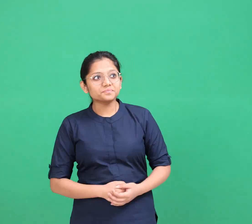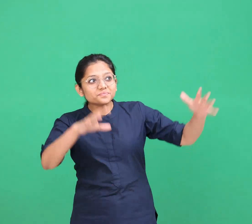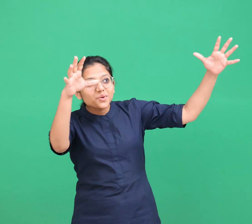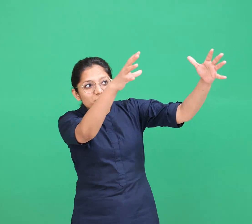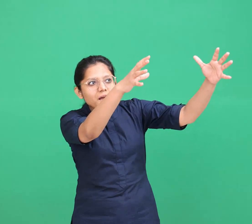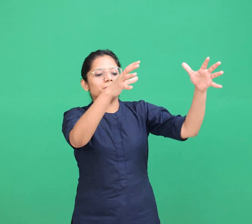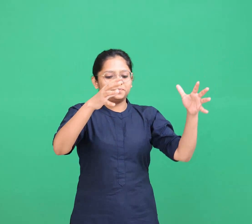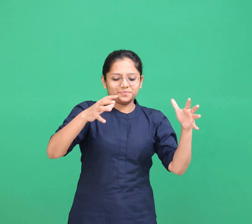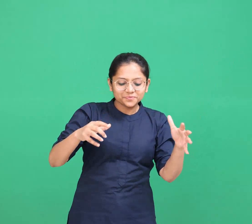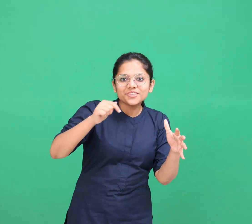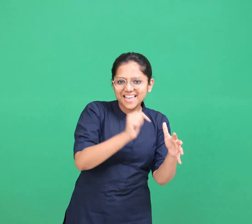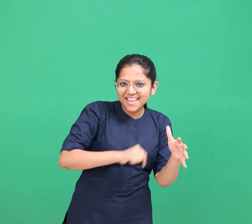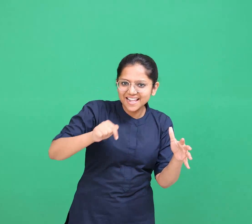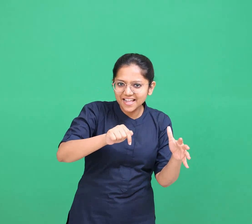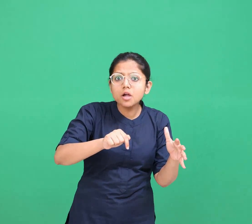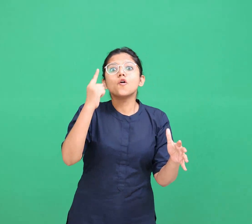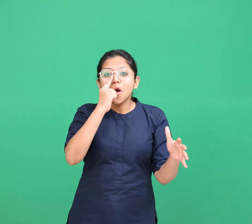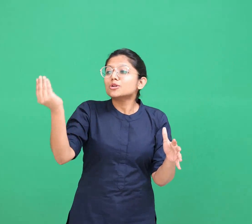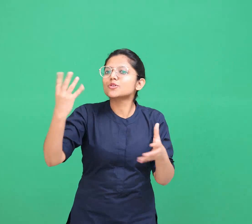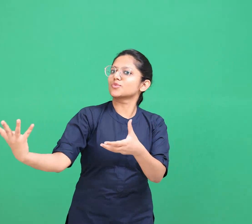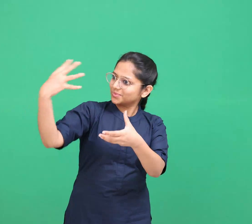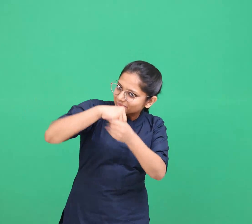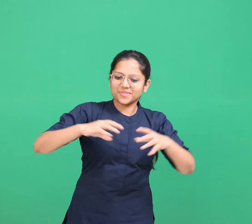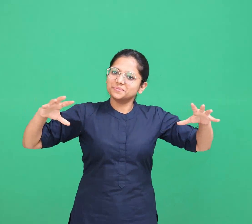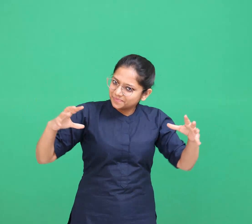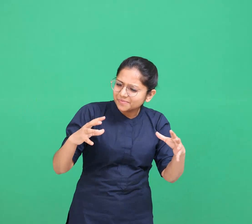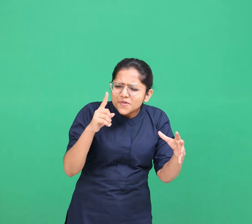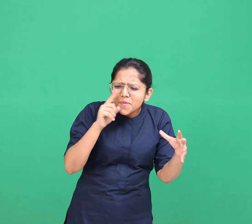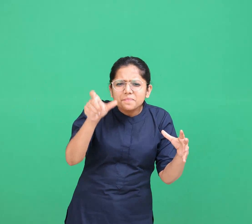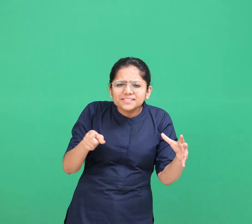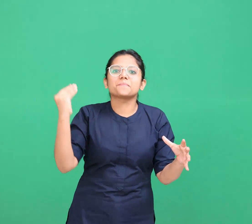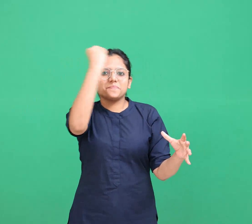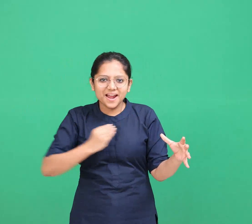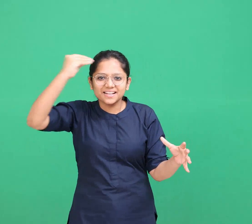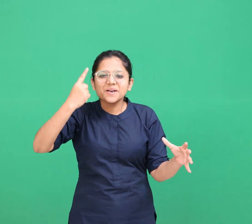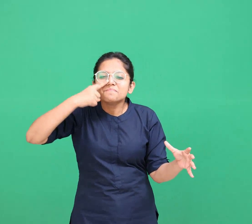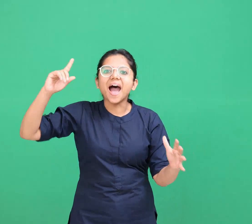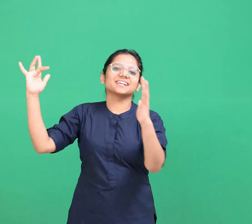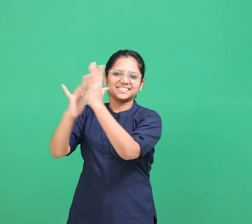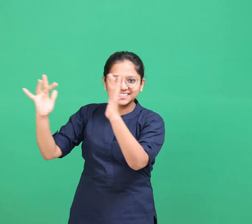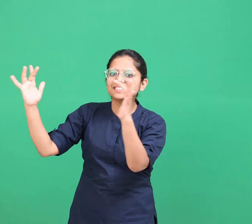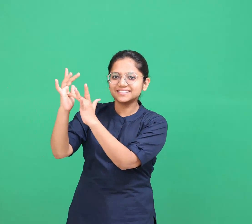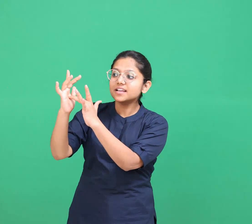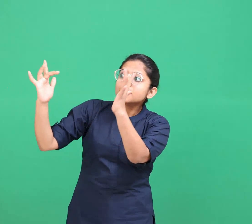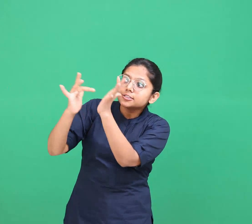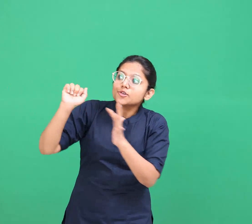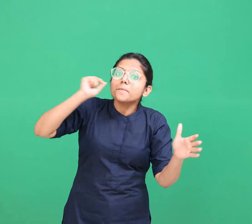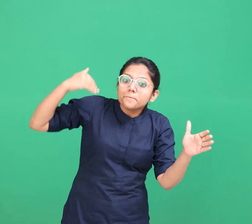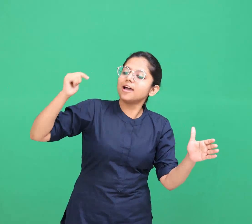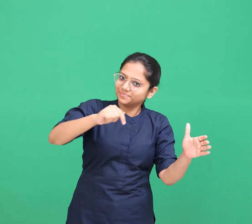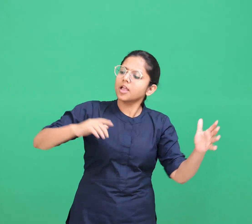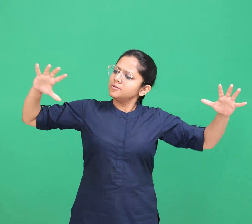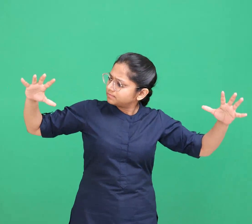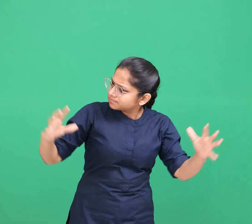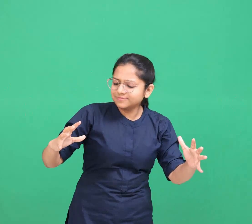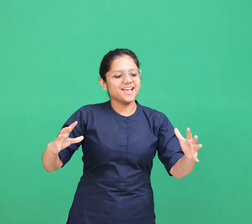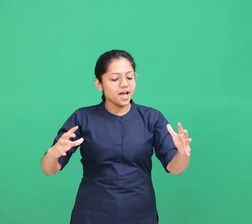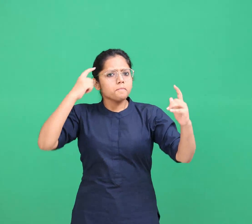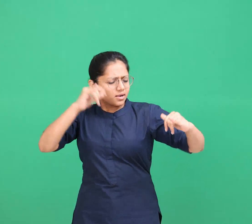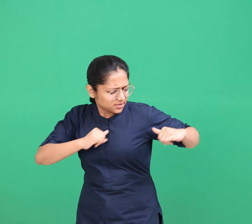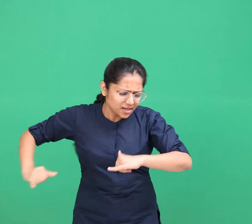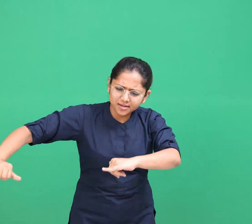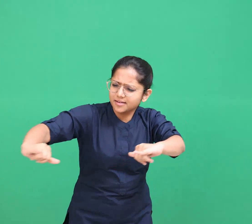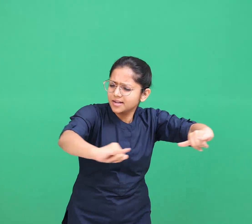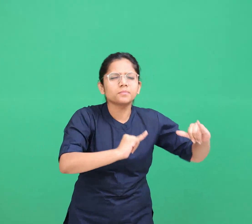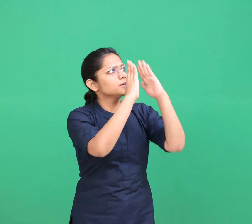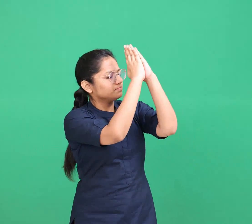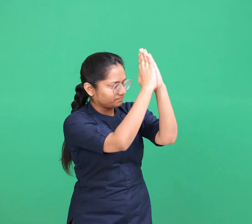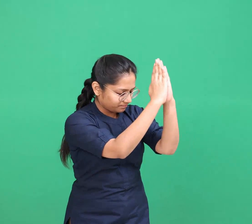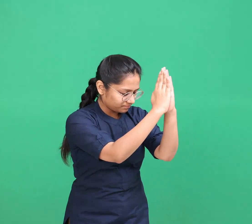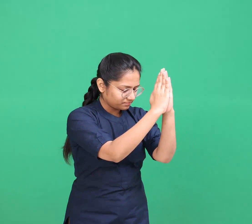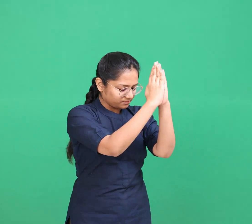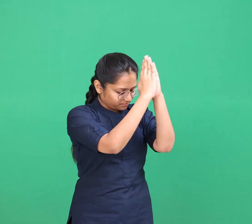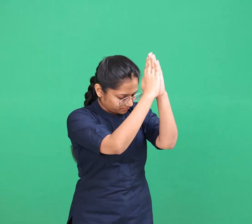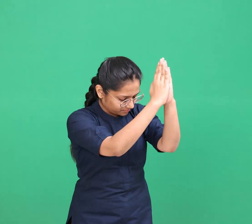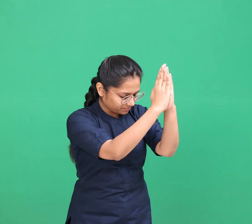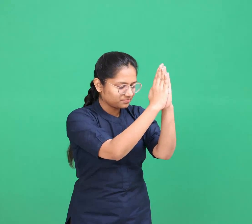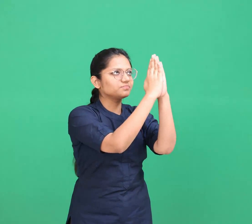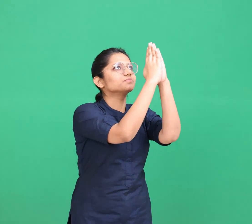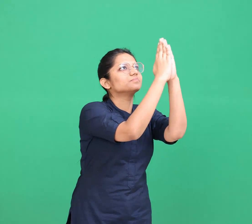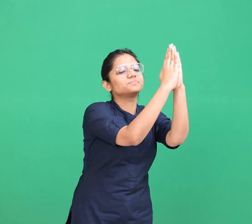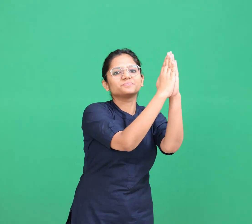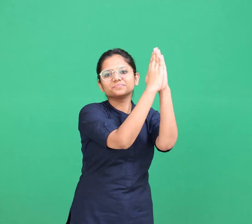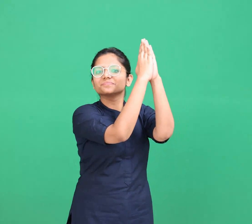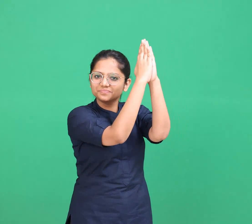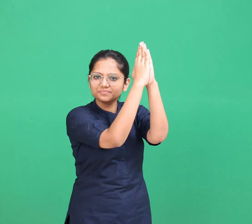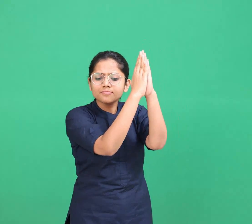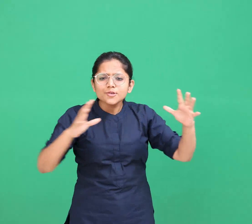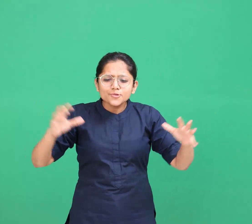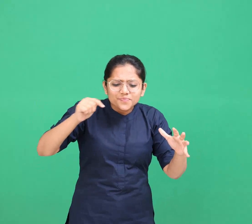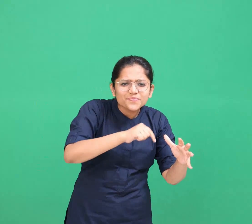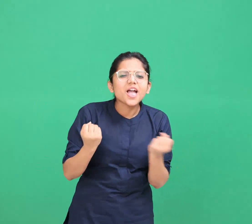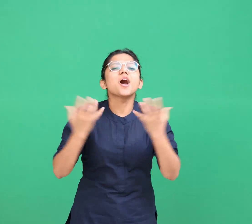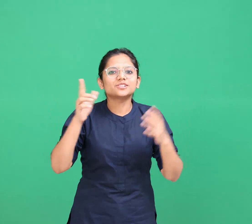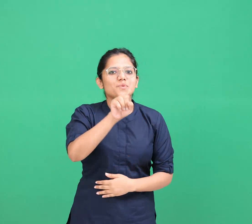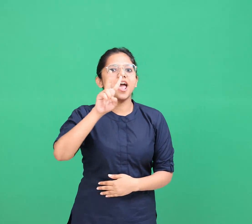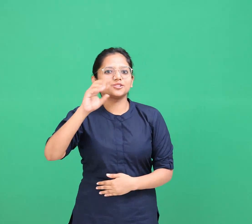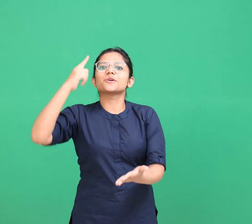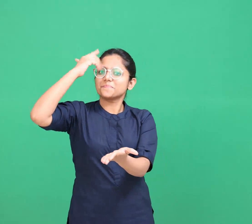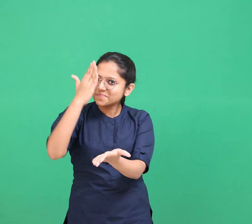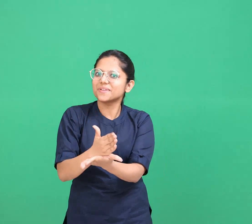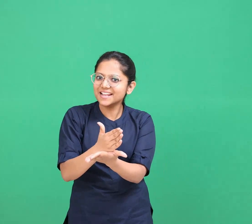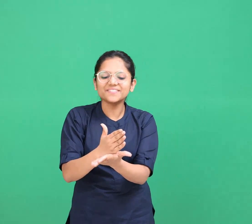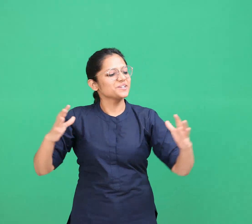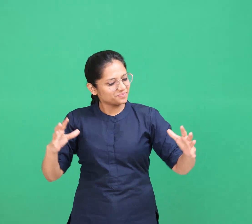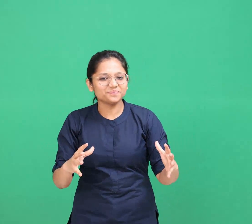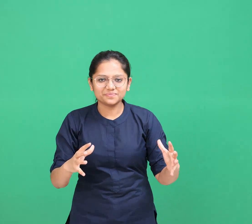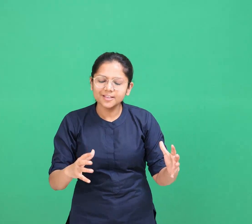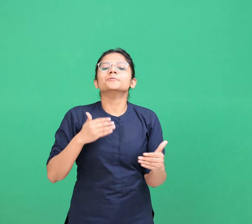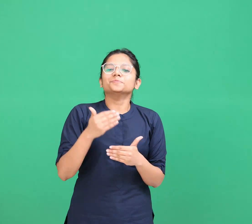With one accord they all continued in prayer, along with the women and Mary the mother of Jesus, and with His brothers.